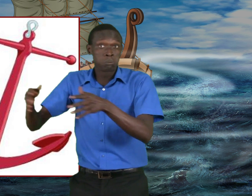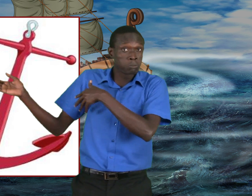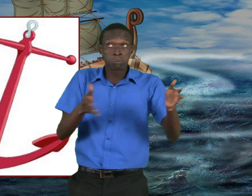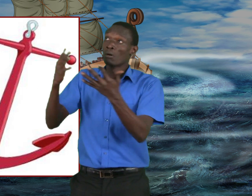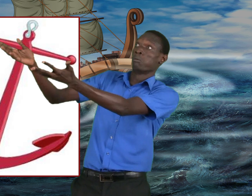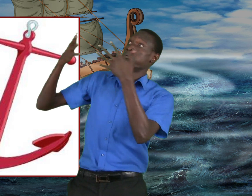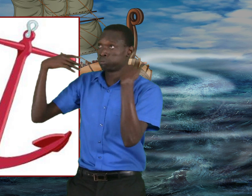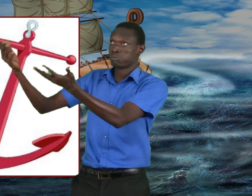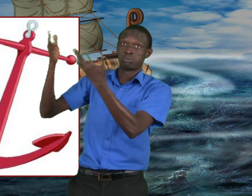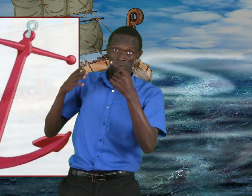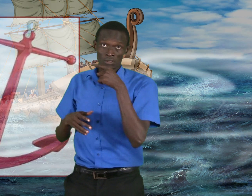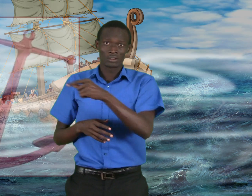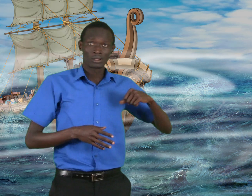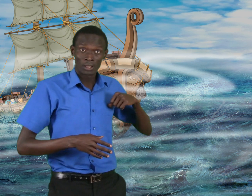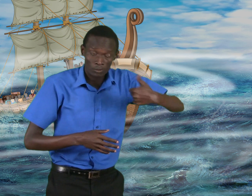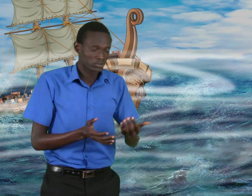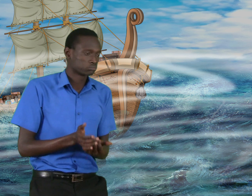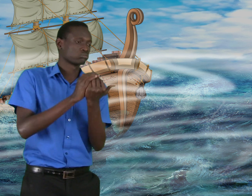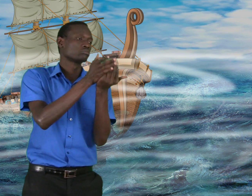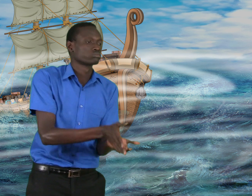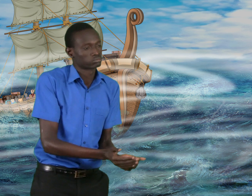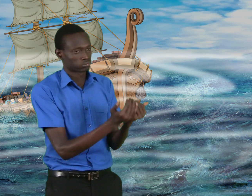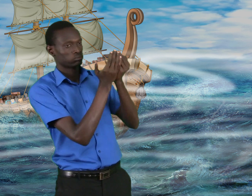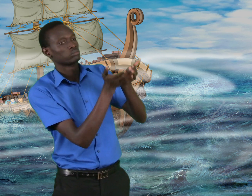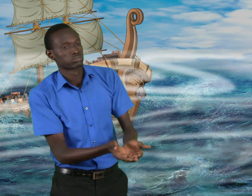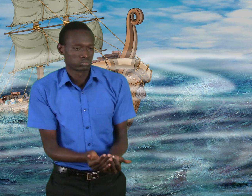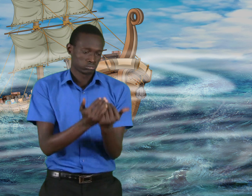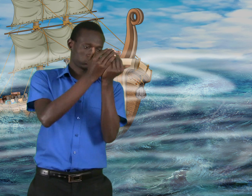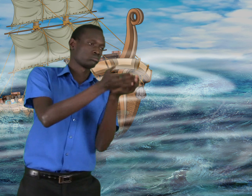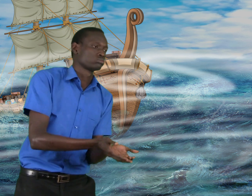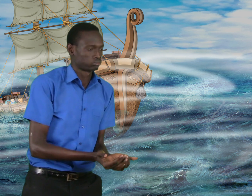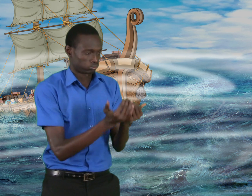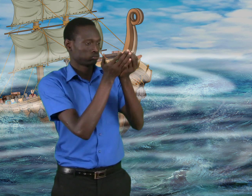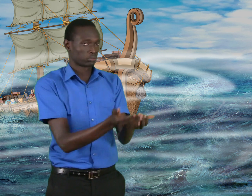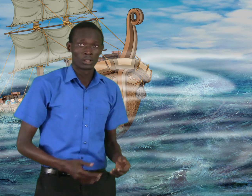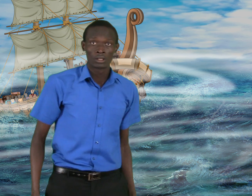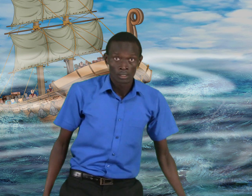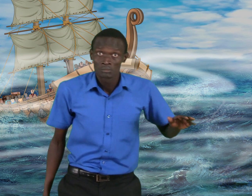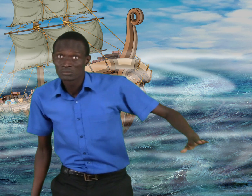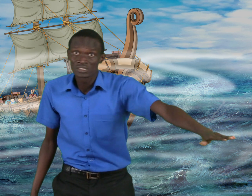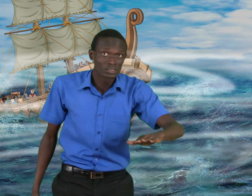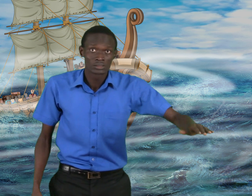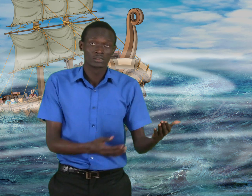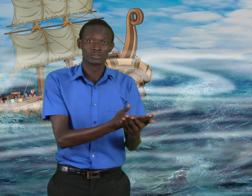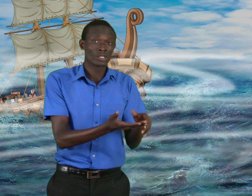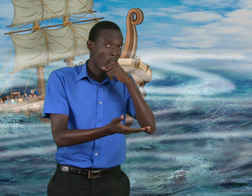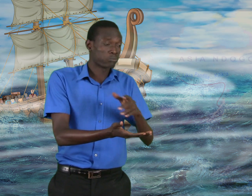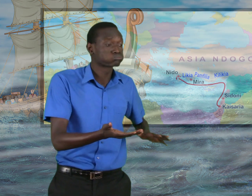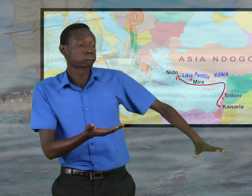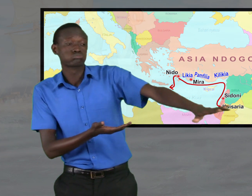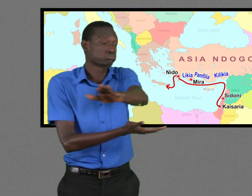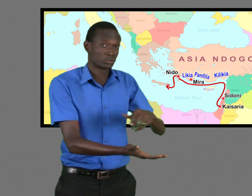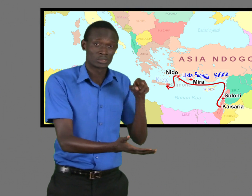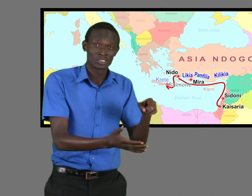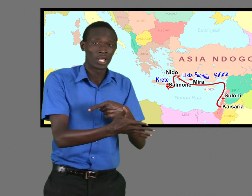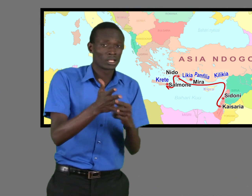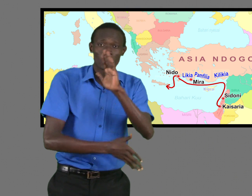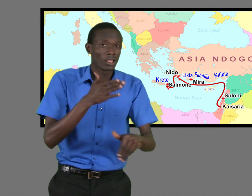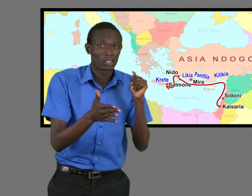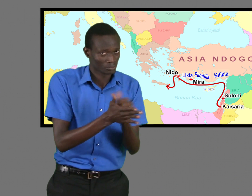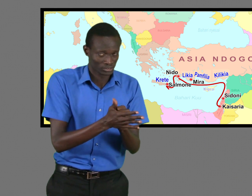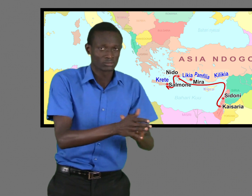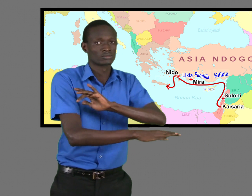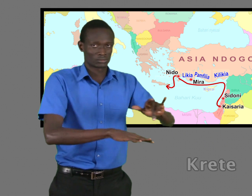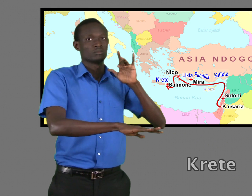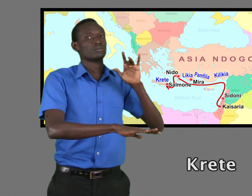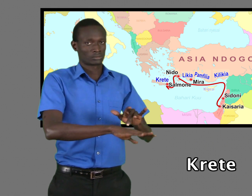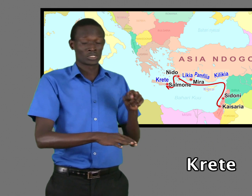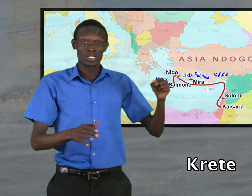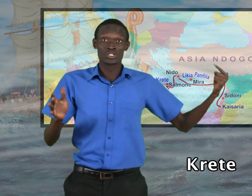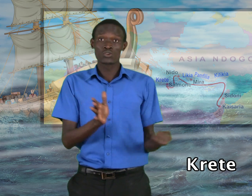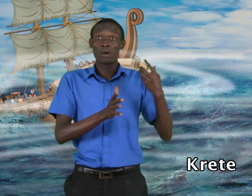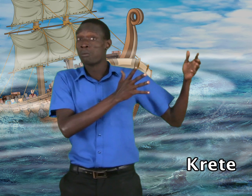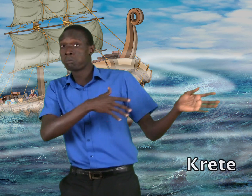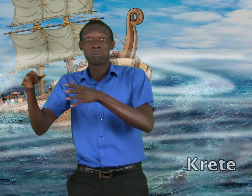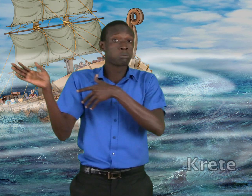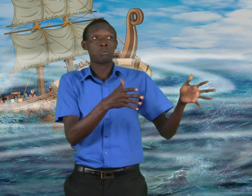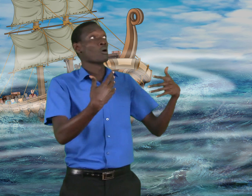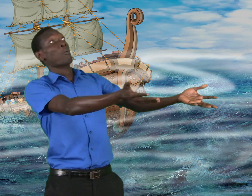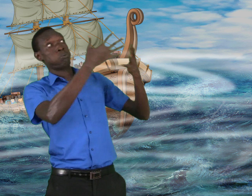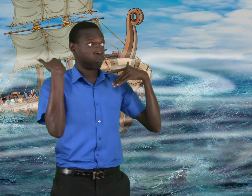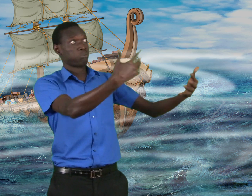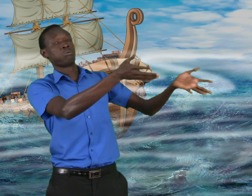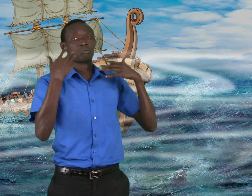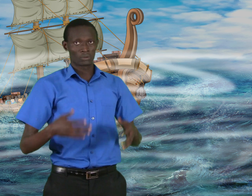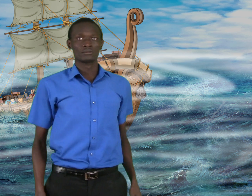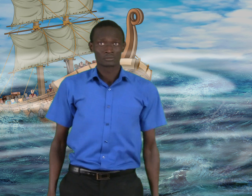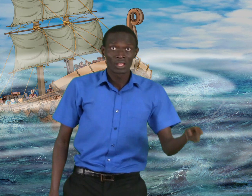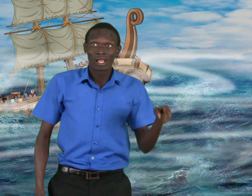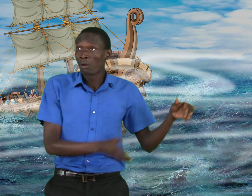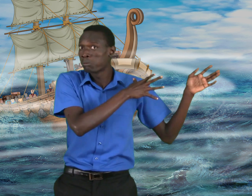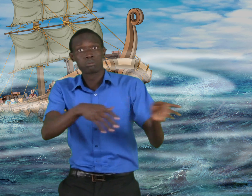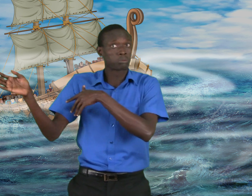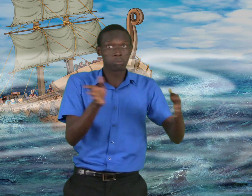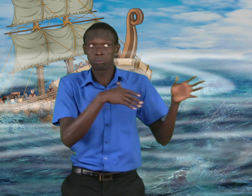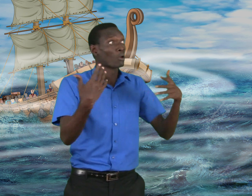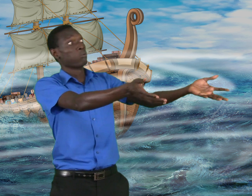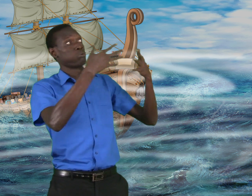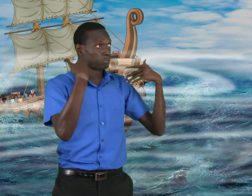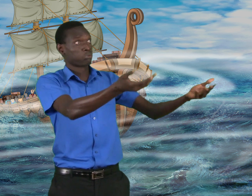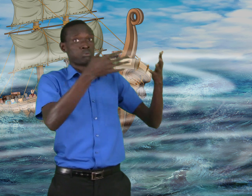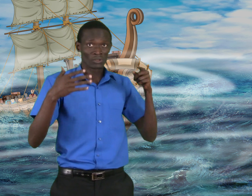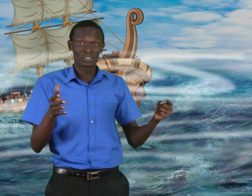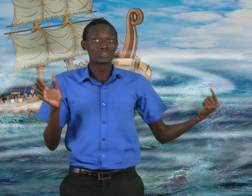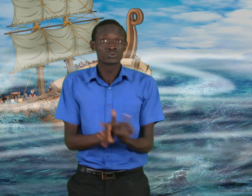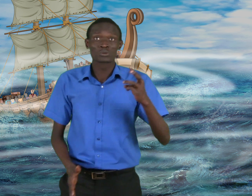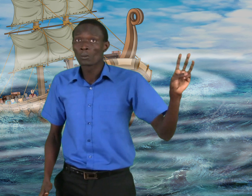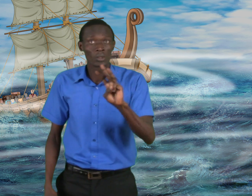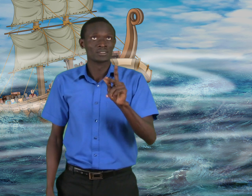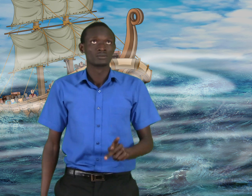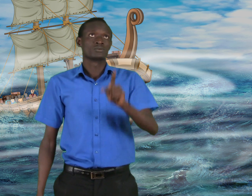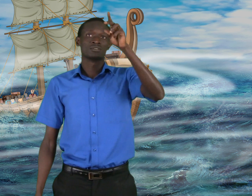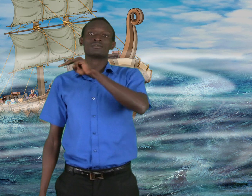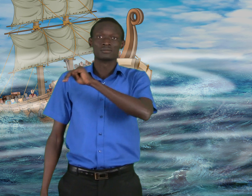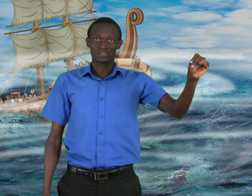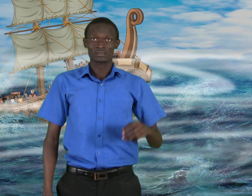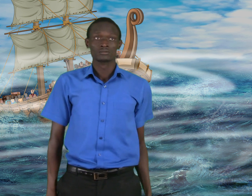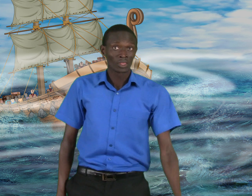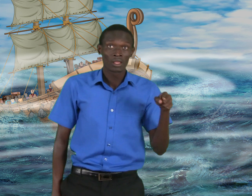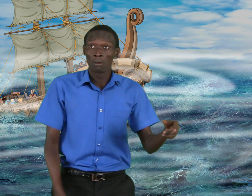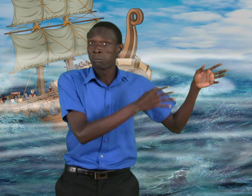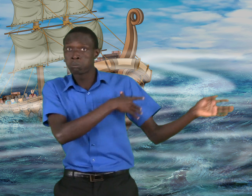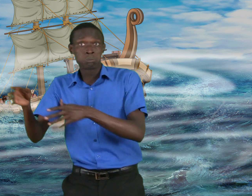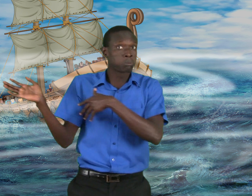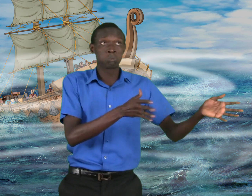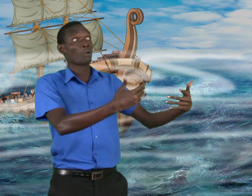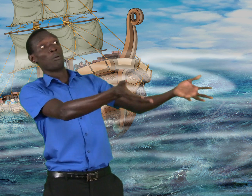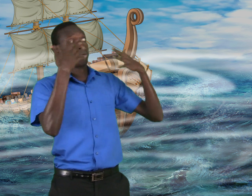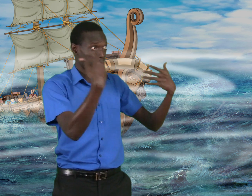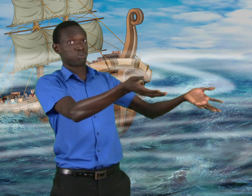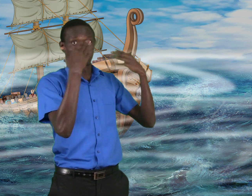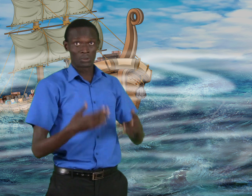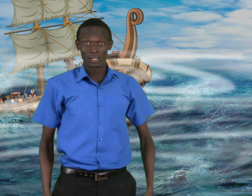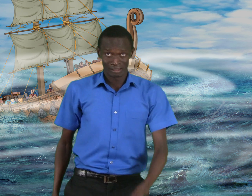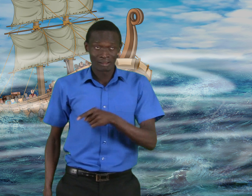But it was not long before a cyclone called the Northeaster swept down across the island.